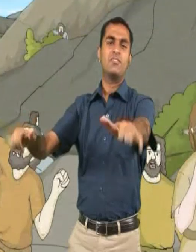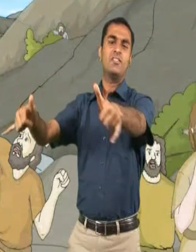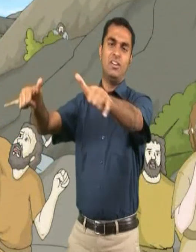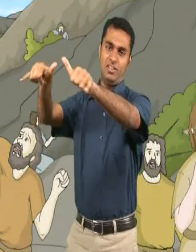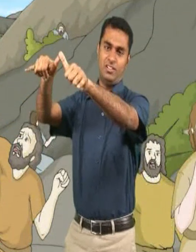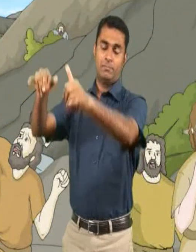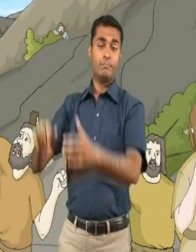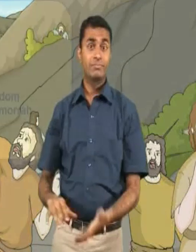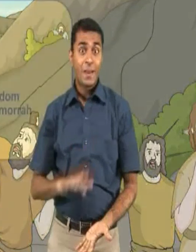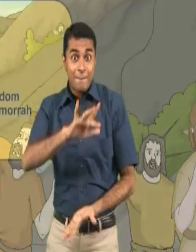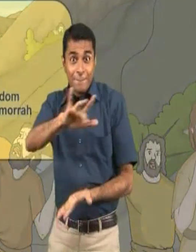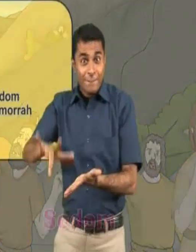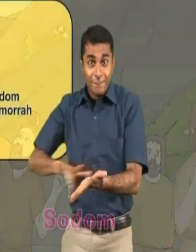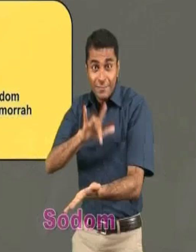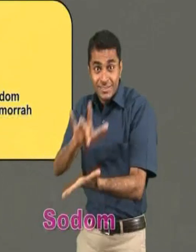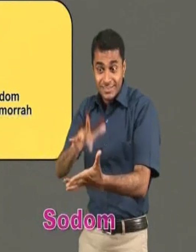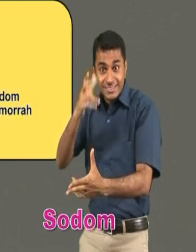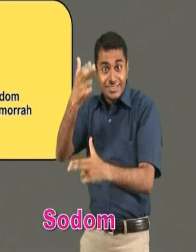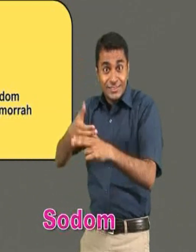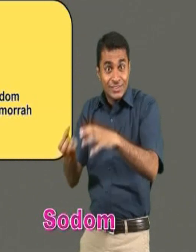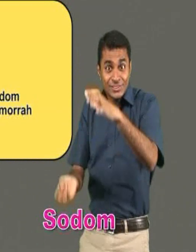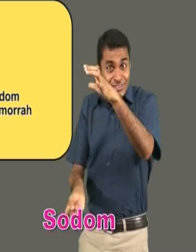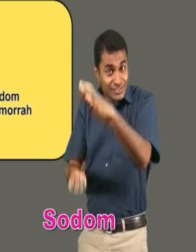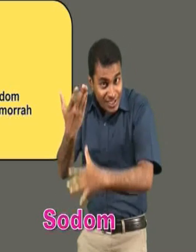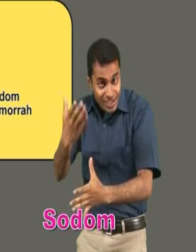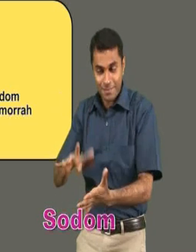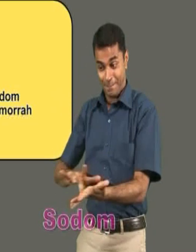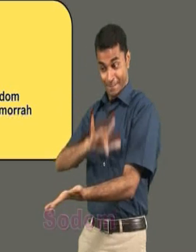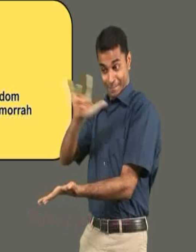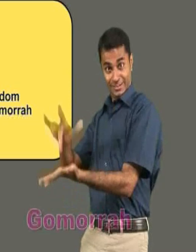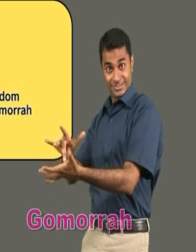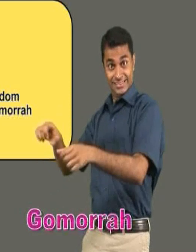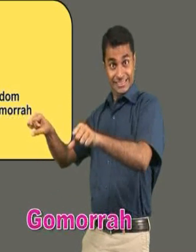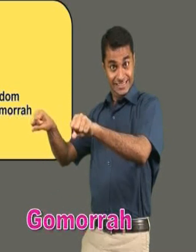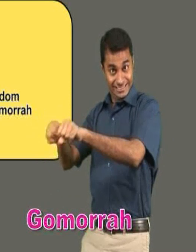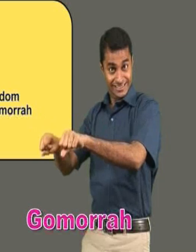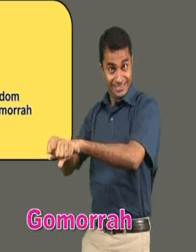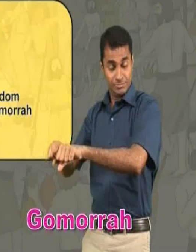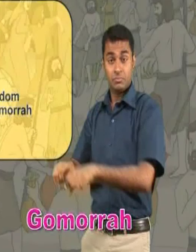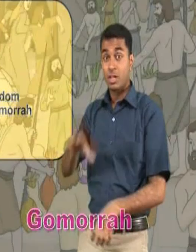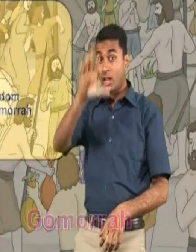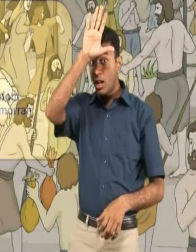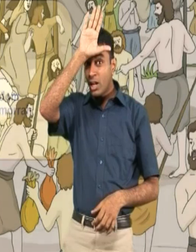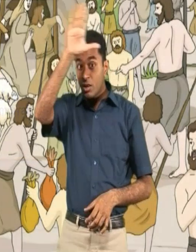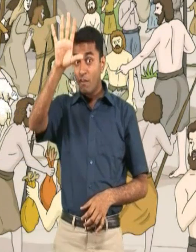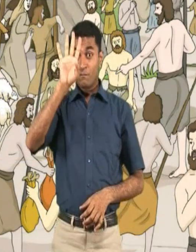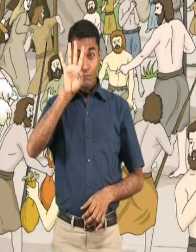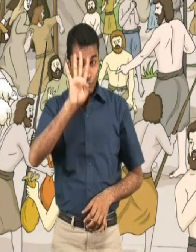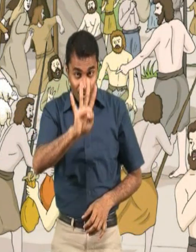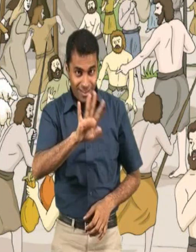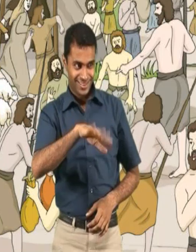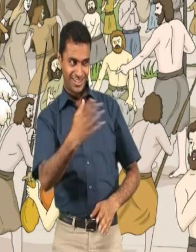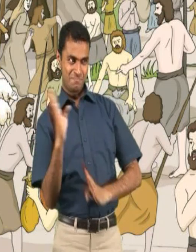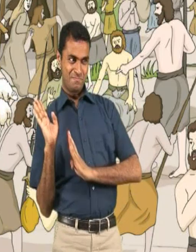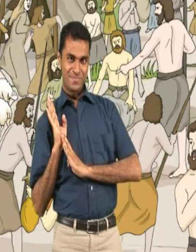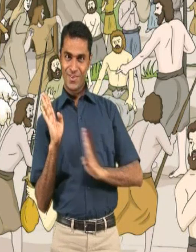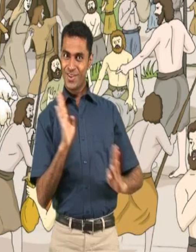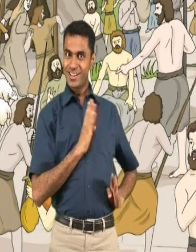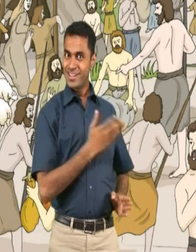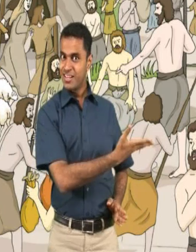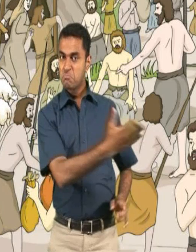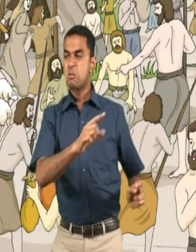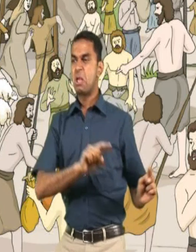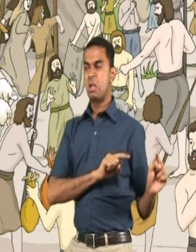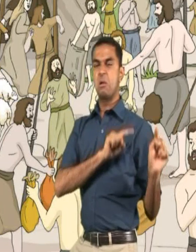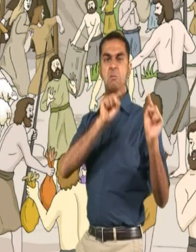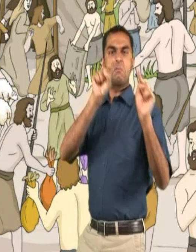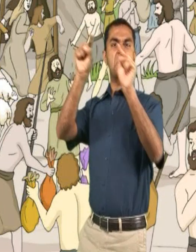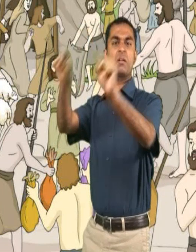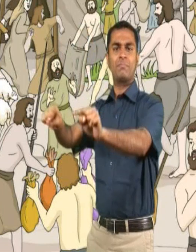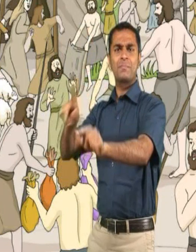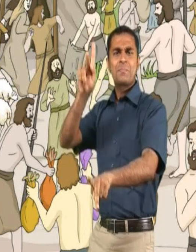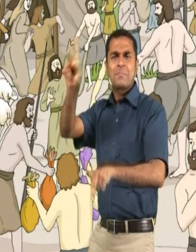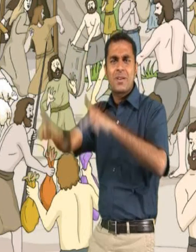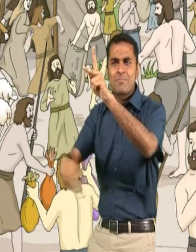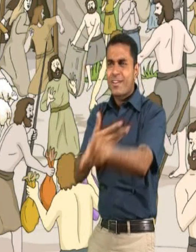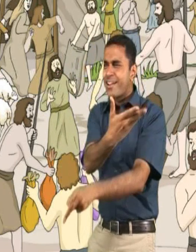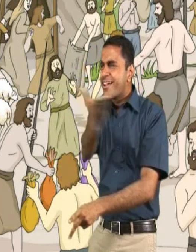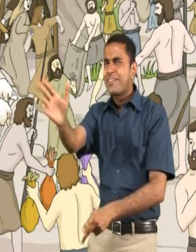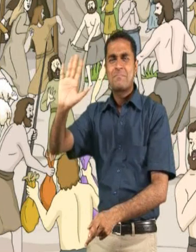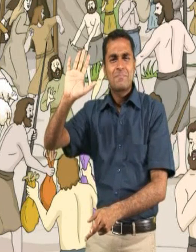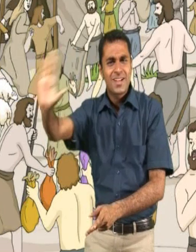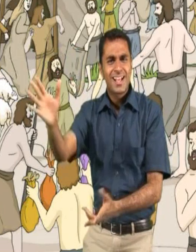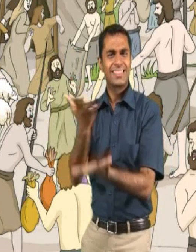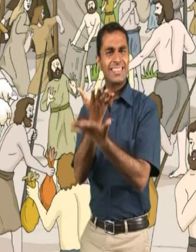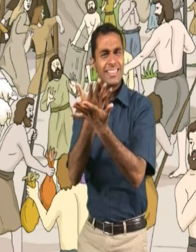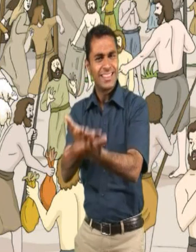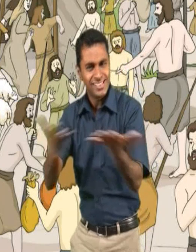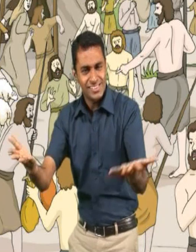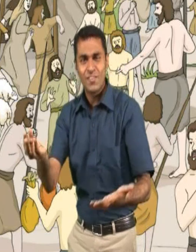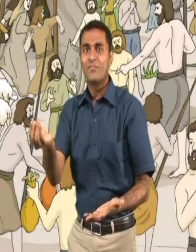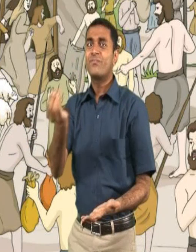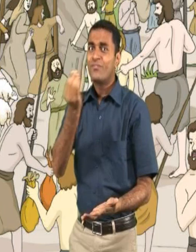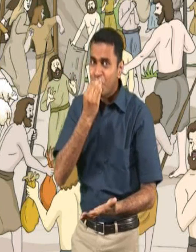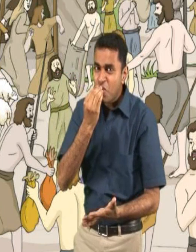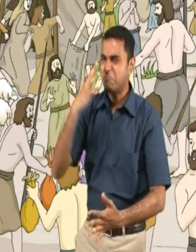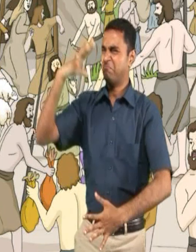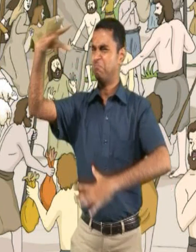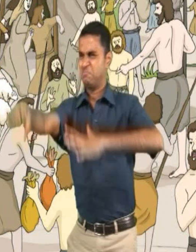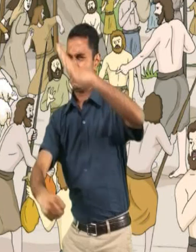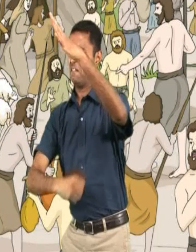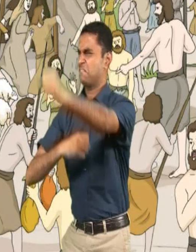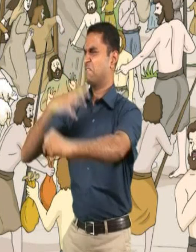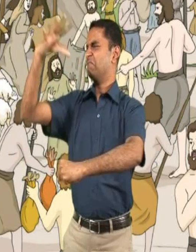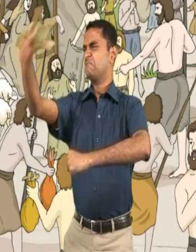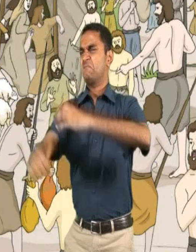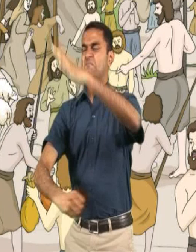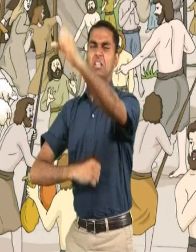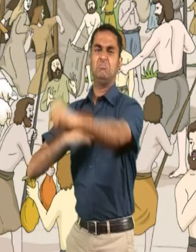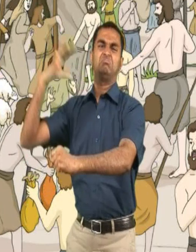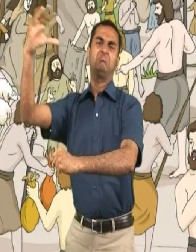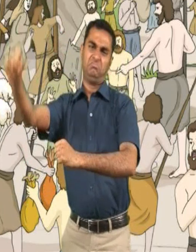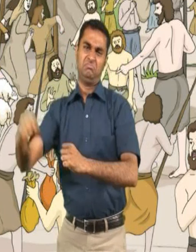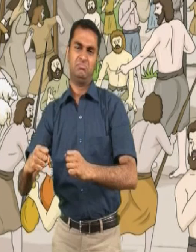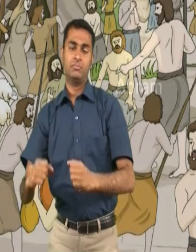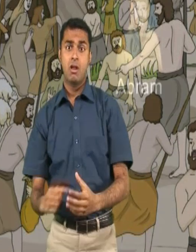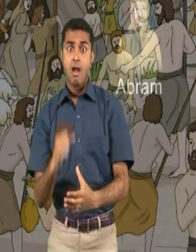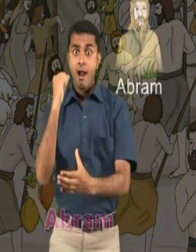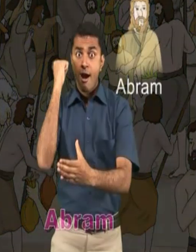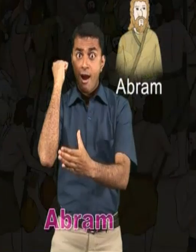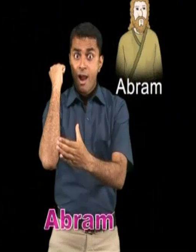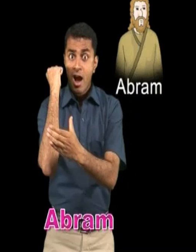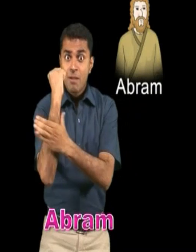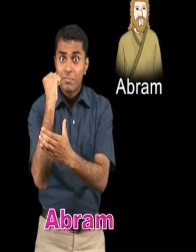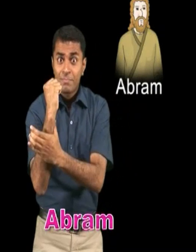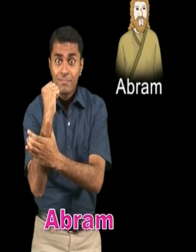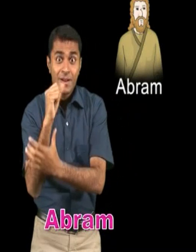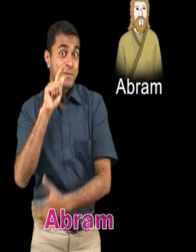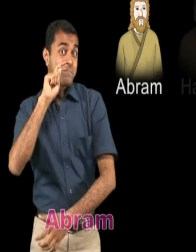The four kings seized all the goods of Sodom and Gomorrah and all their food, and they went on their way.